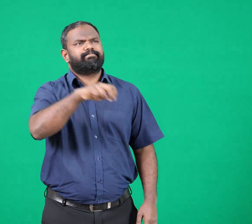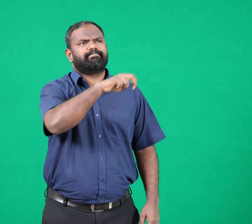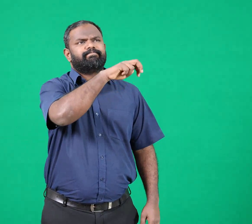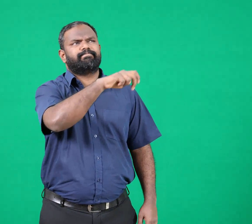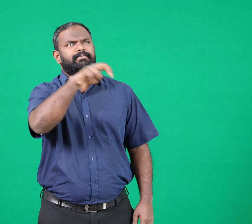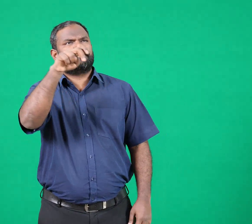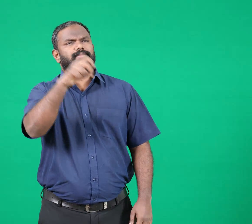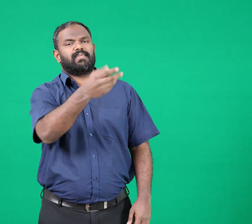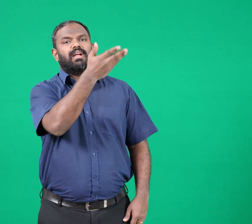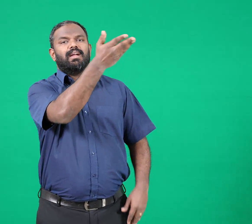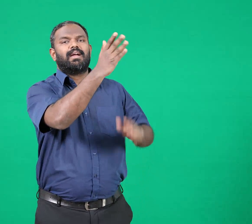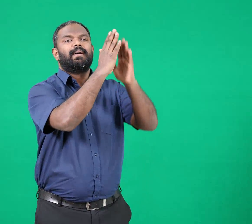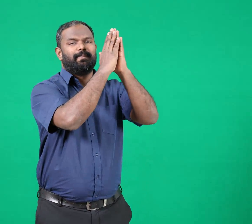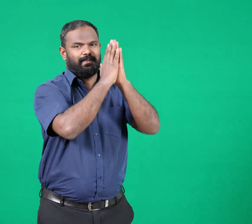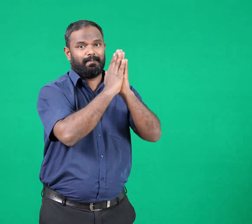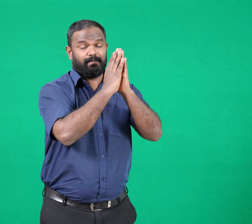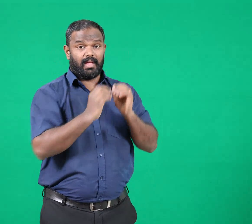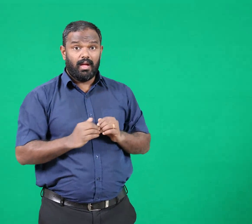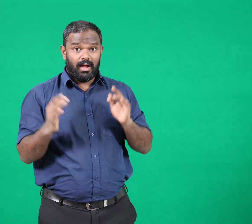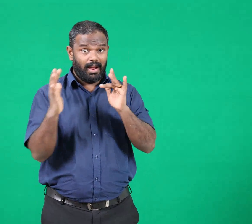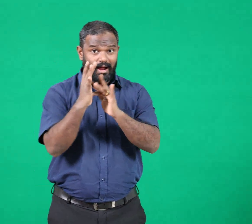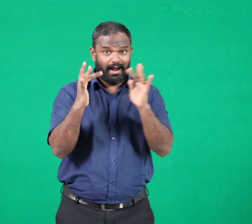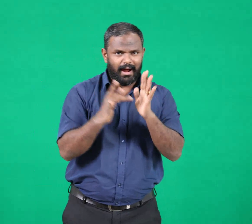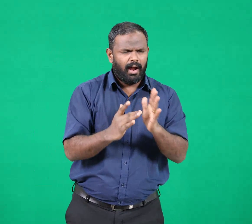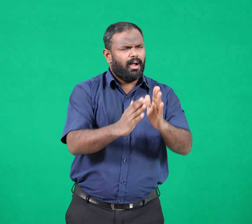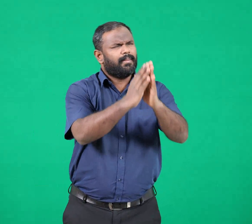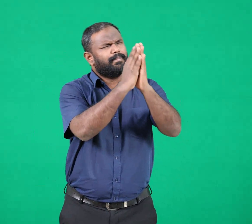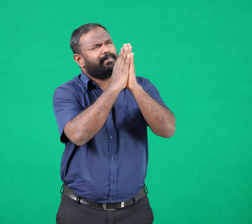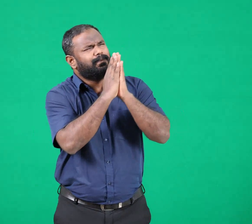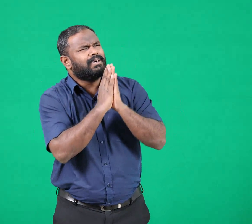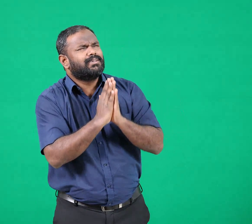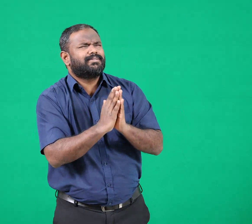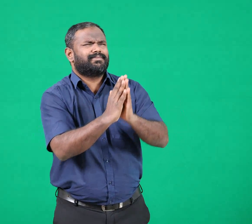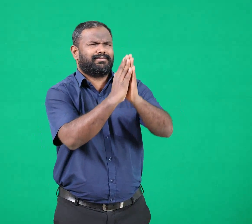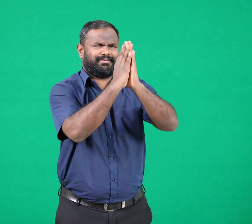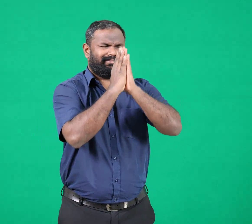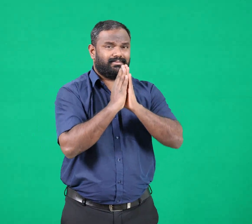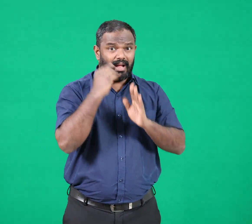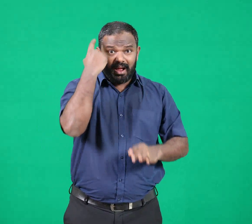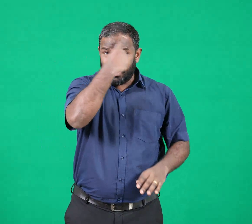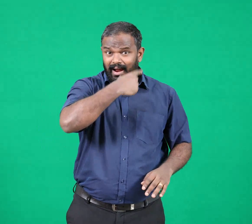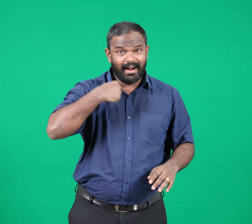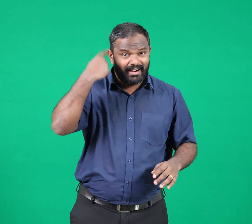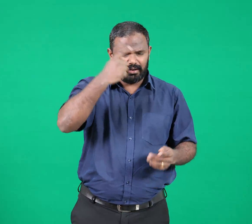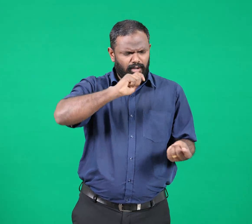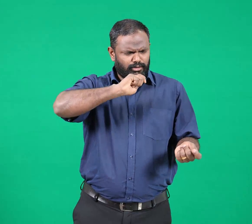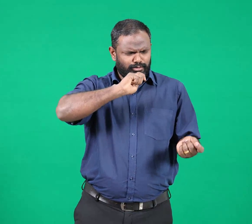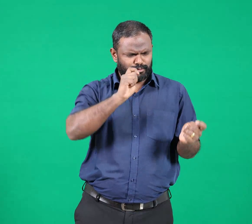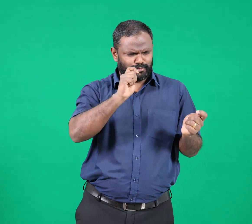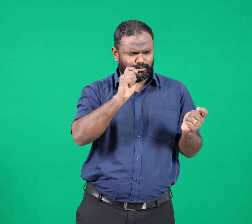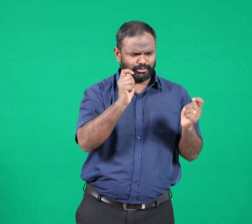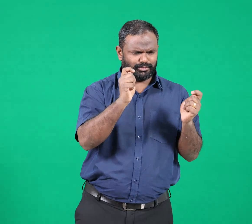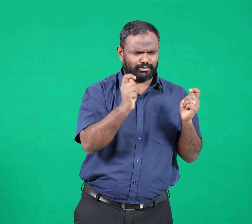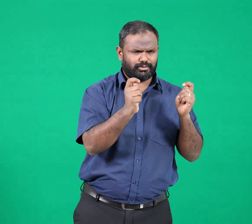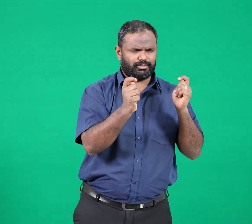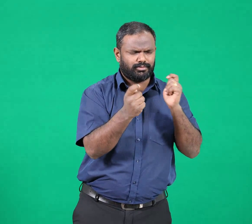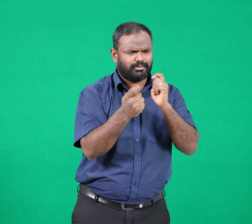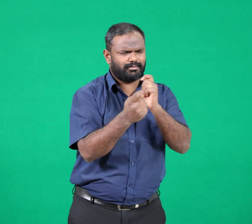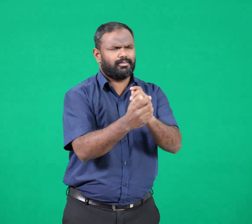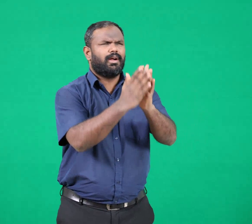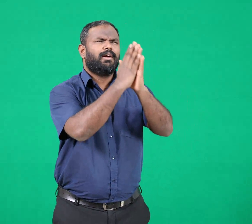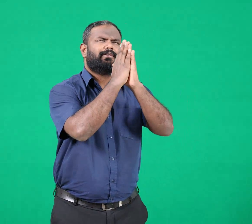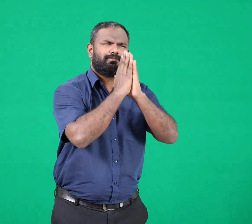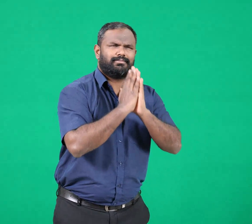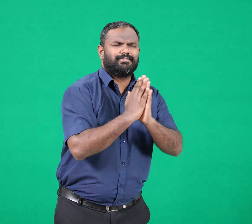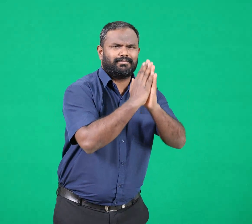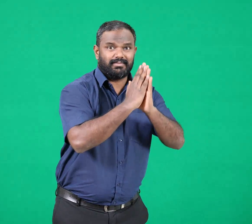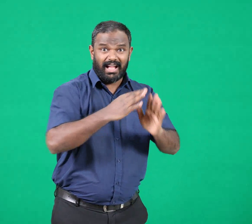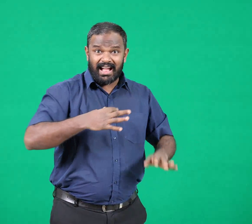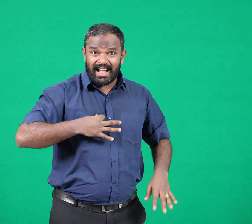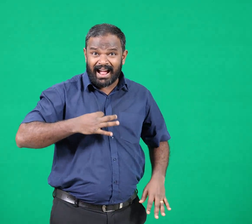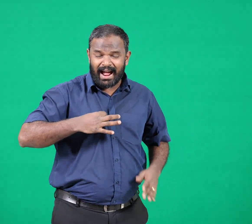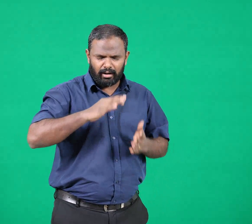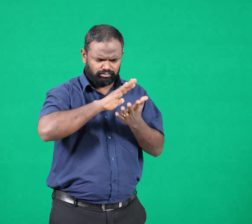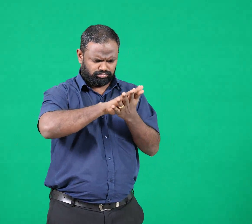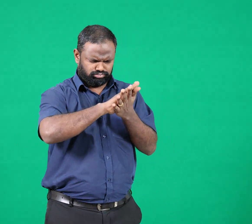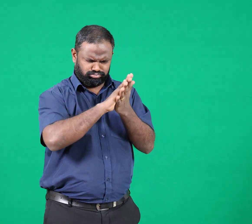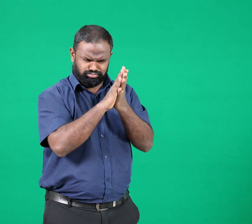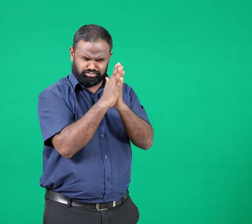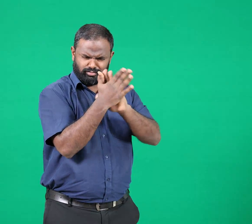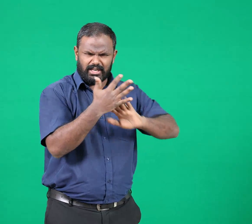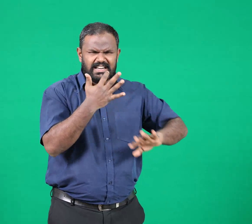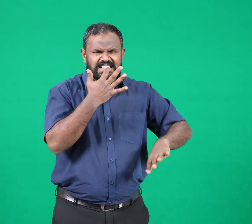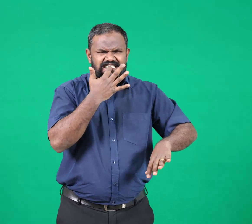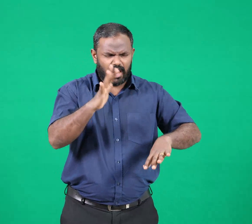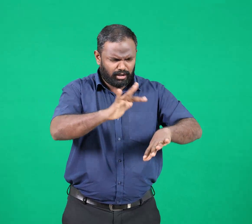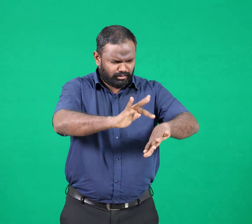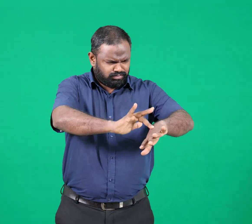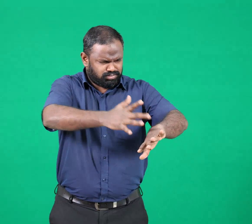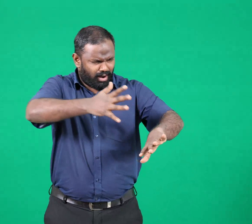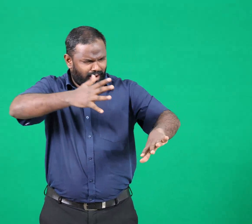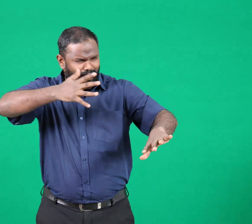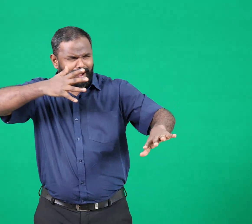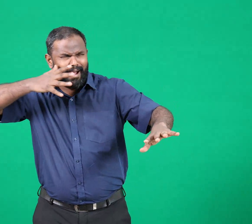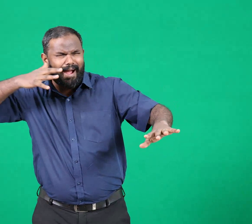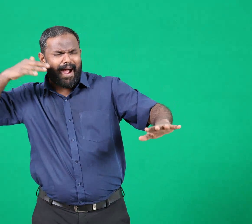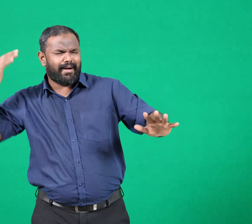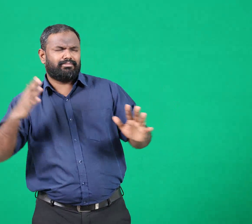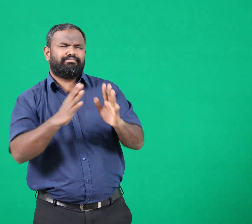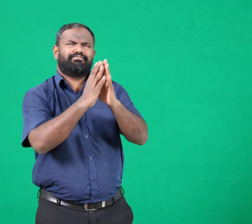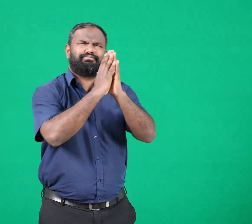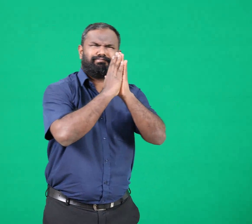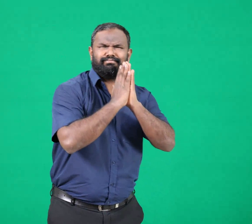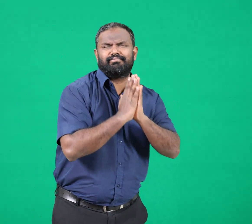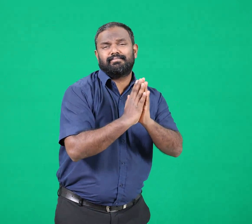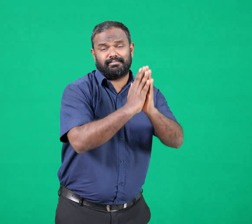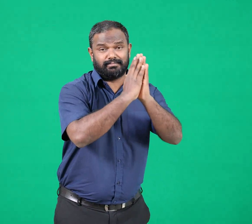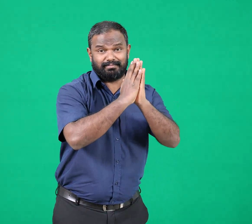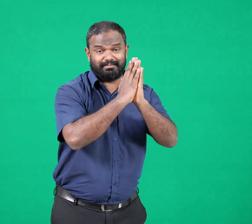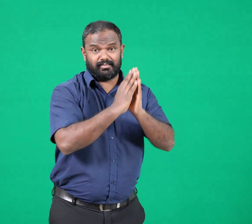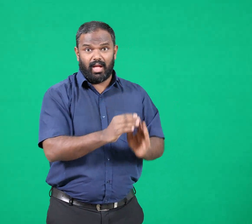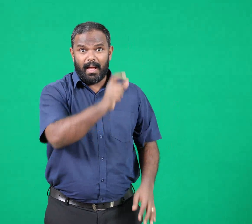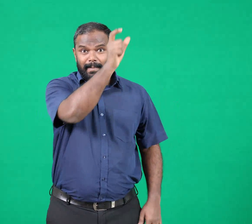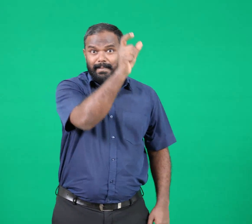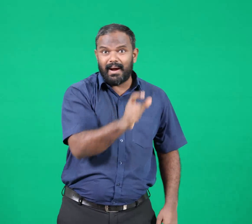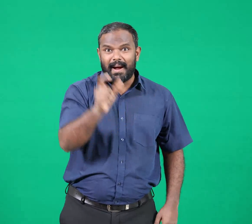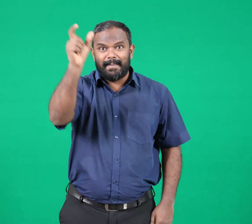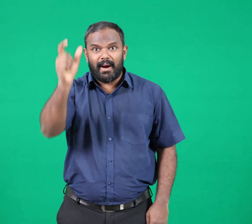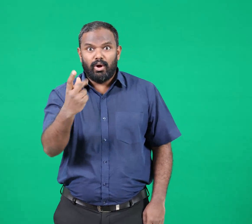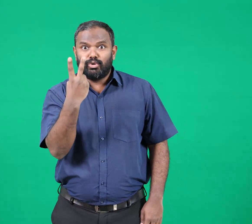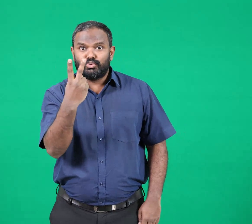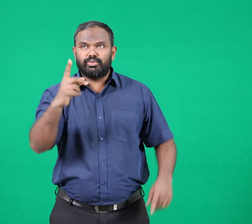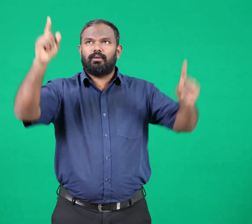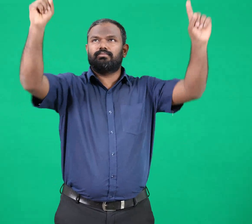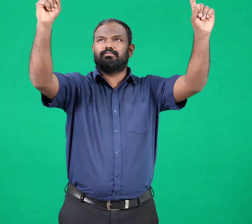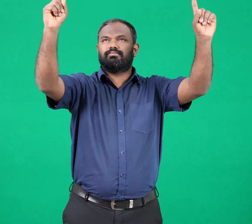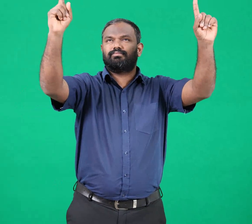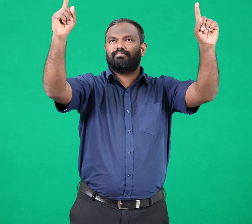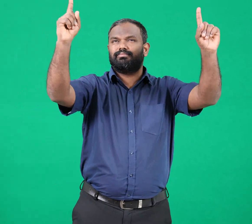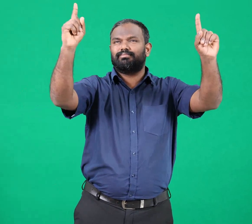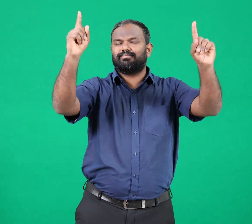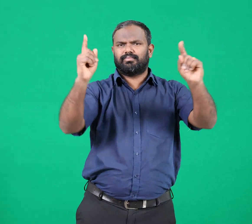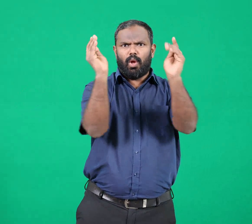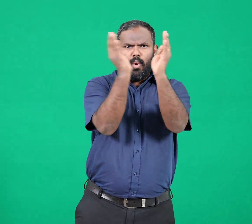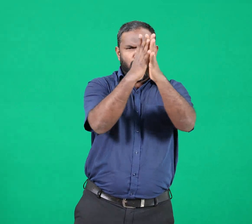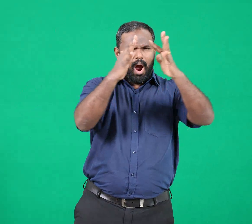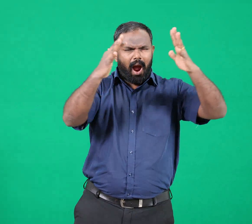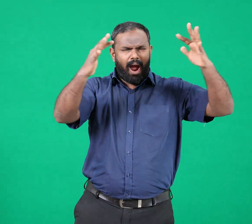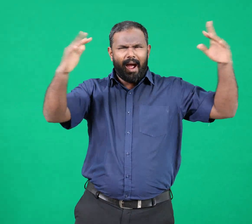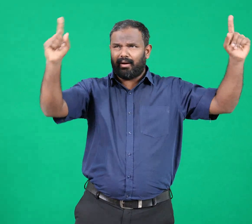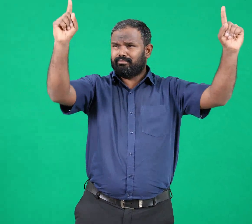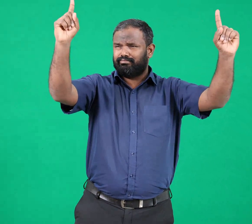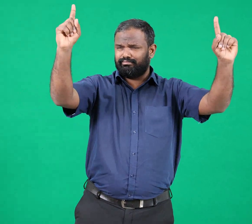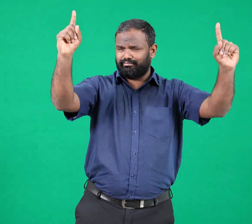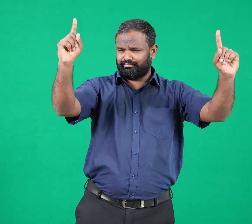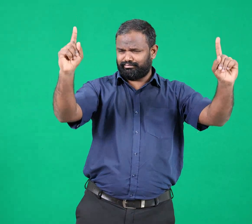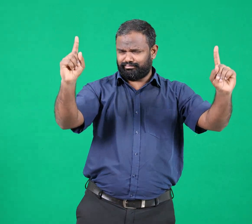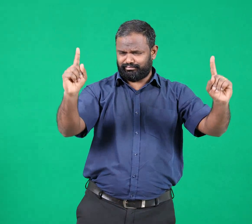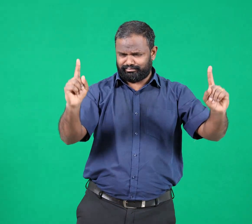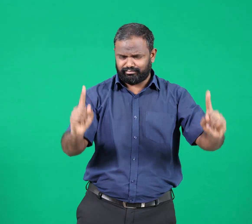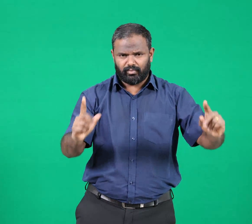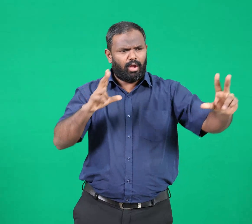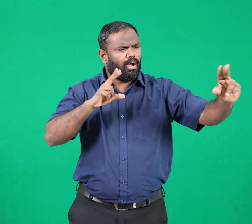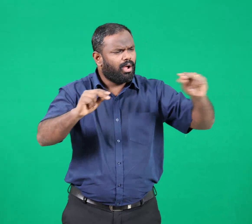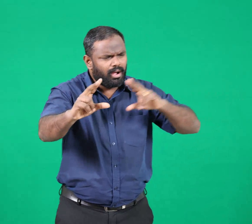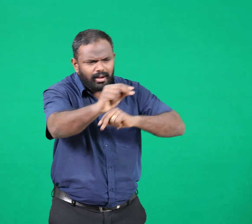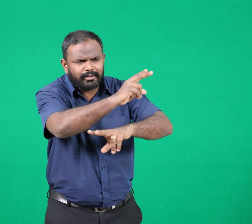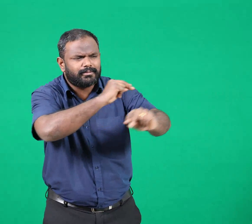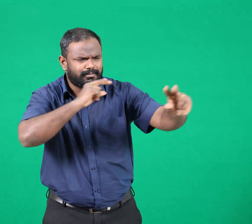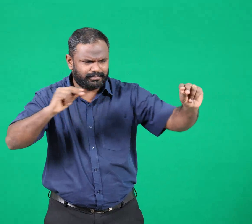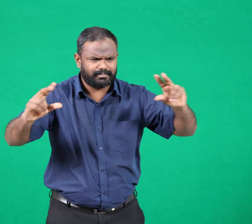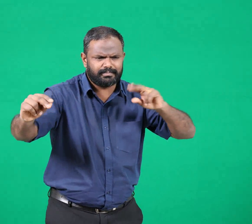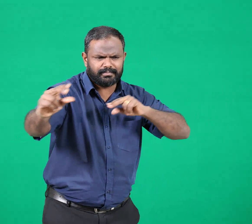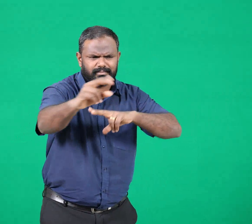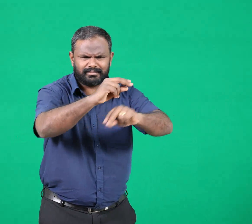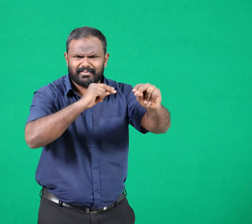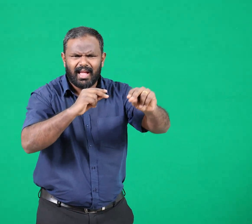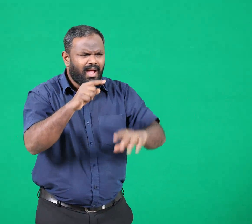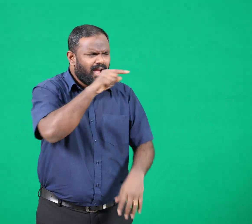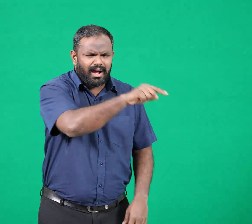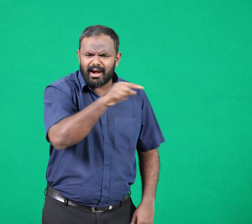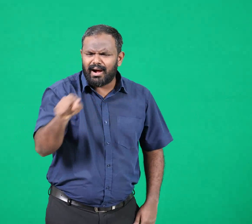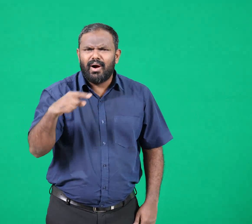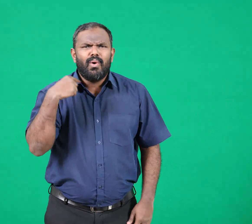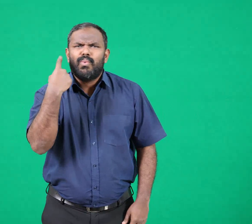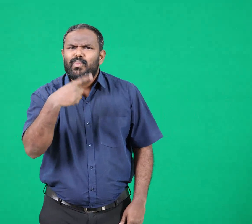And as He was praying, the appearance of His face changed, and His clothes became radiantly white.